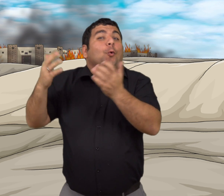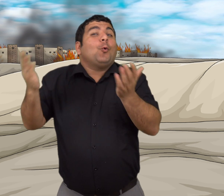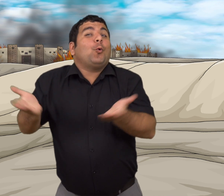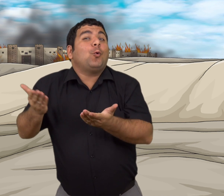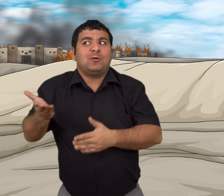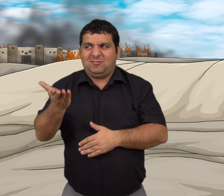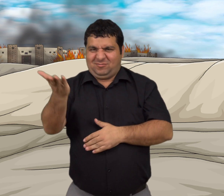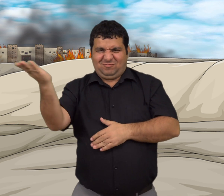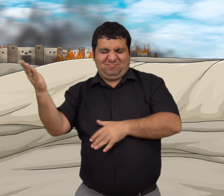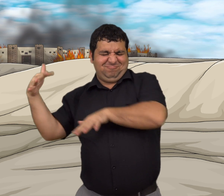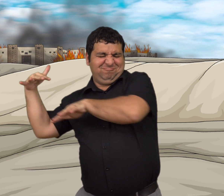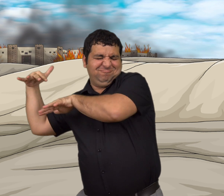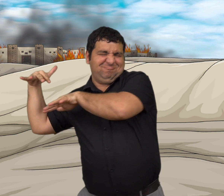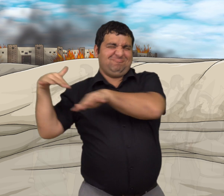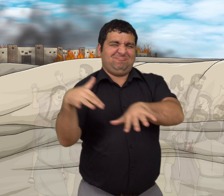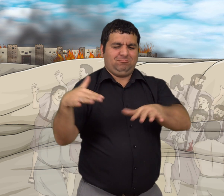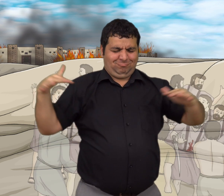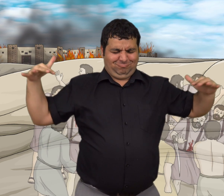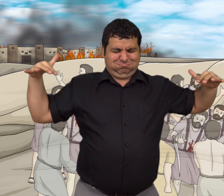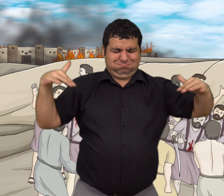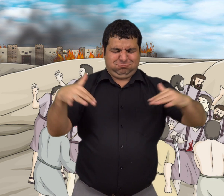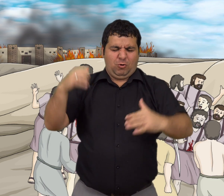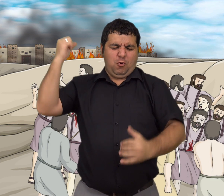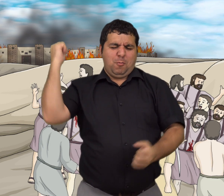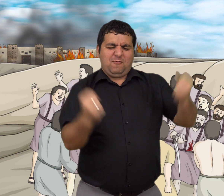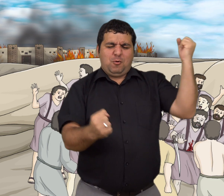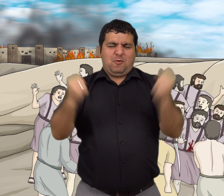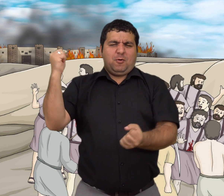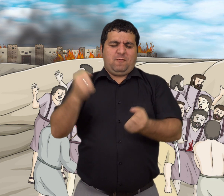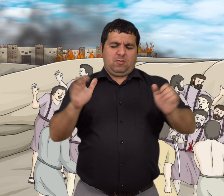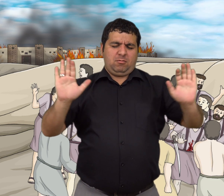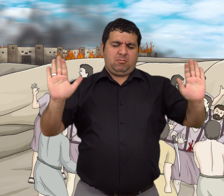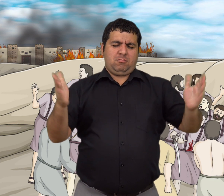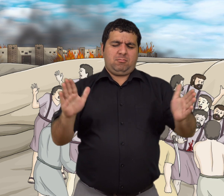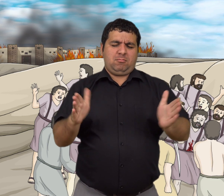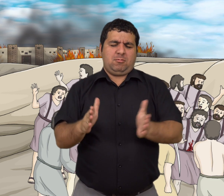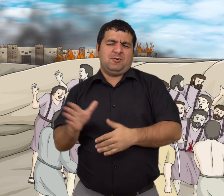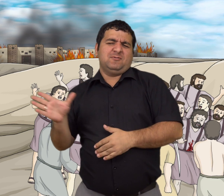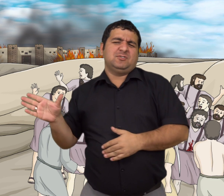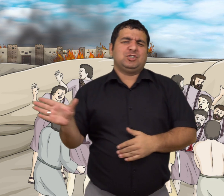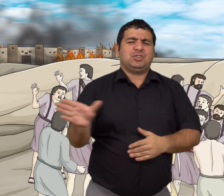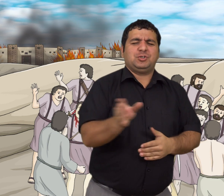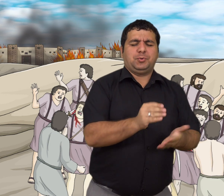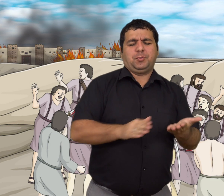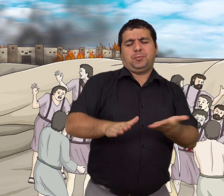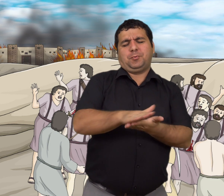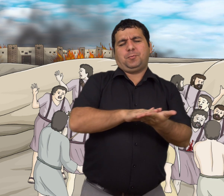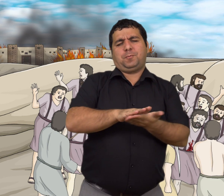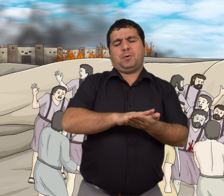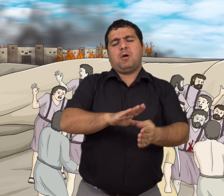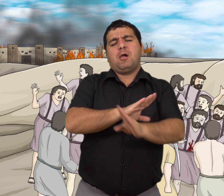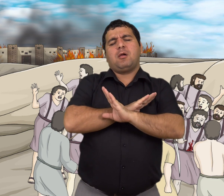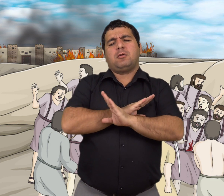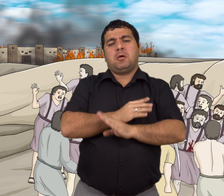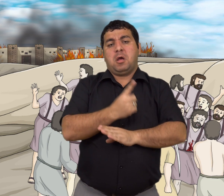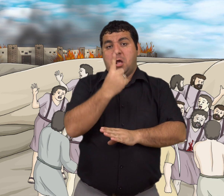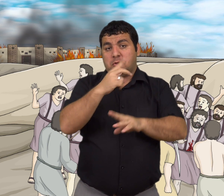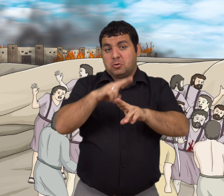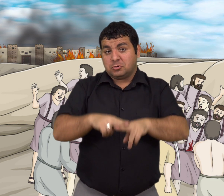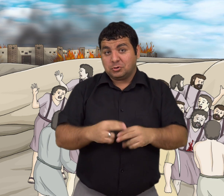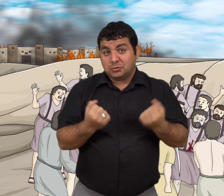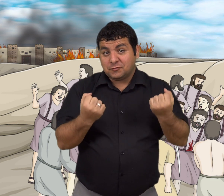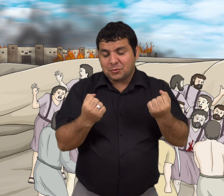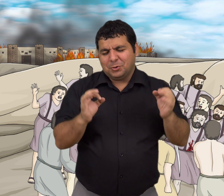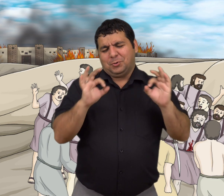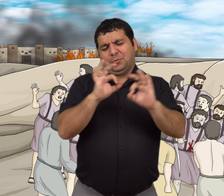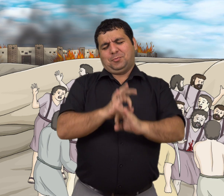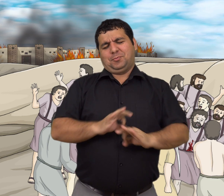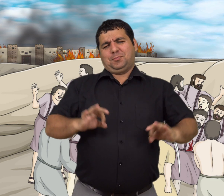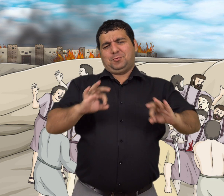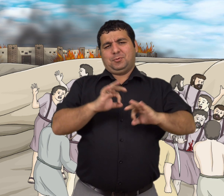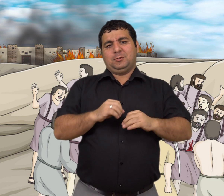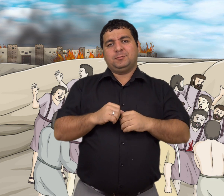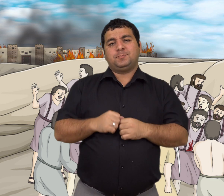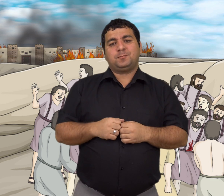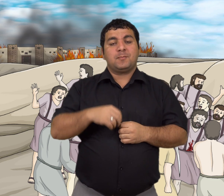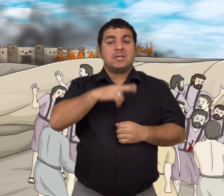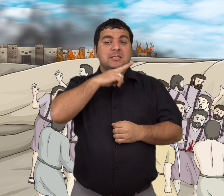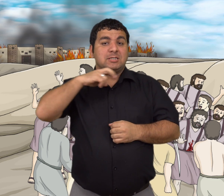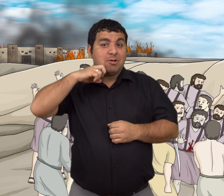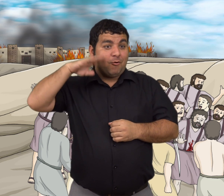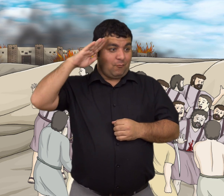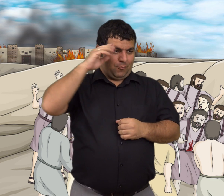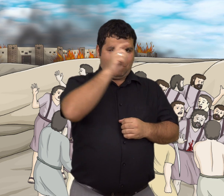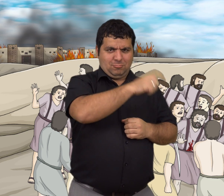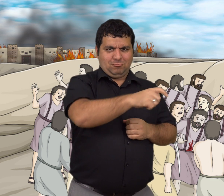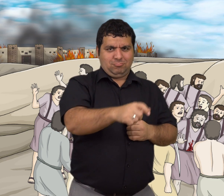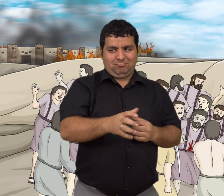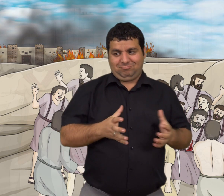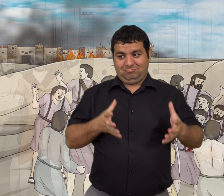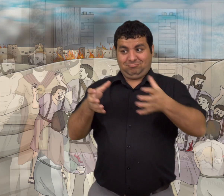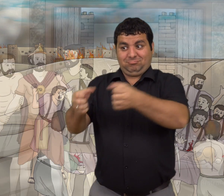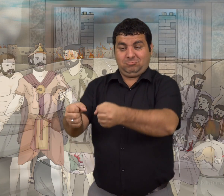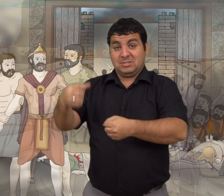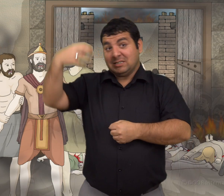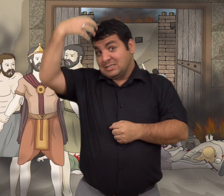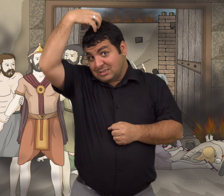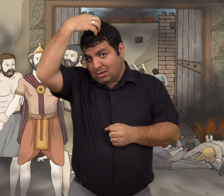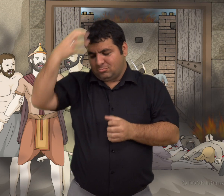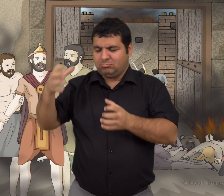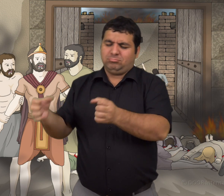When Joshua and all Israel saw that the men in ambush had captured the city and that smoke was rising from it, they turned around and struck down the men of Ai. Meanwhile, those in the ambush came out of the city against them, and the men of Ai were trapped between the Israelite forces on both sides. So Israel struck them down until no survivor or fugitive remained.